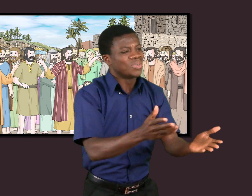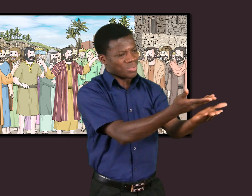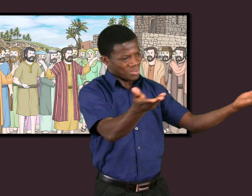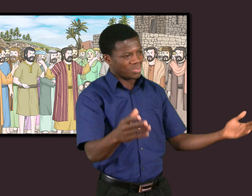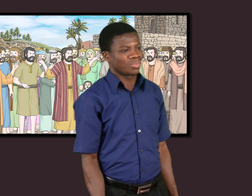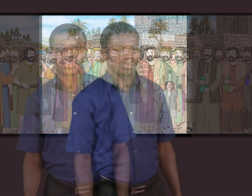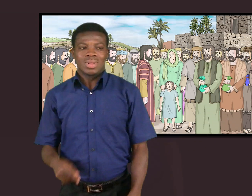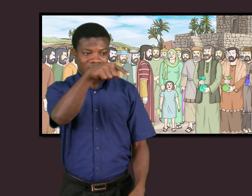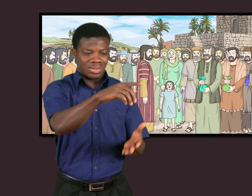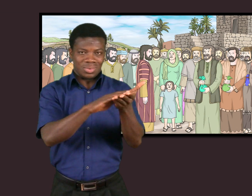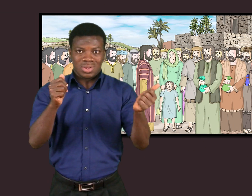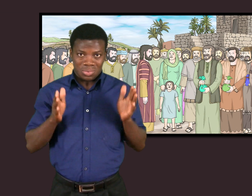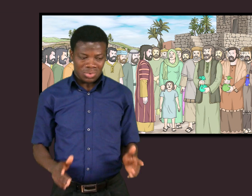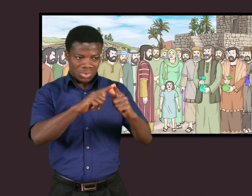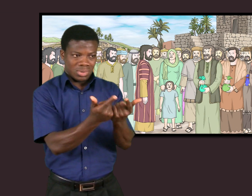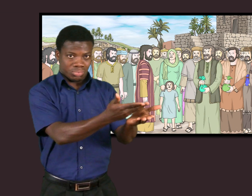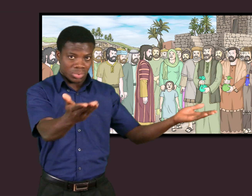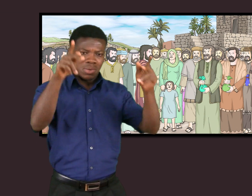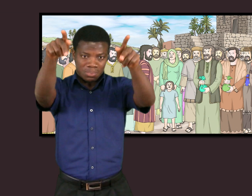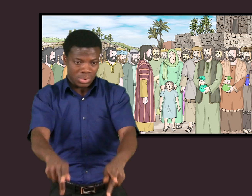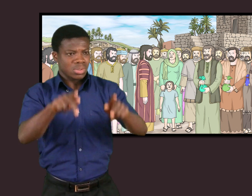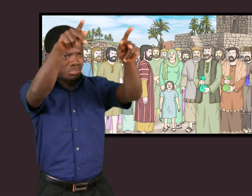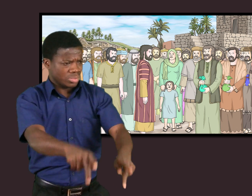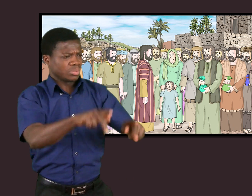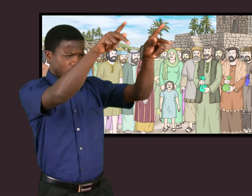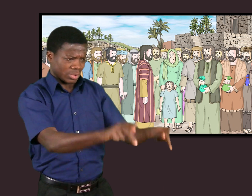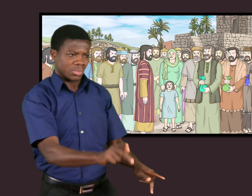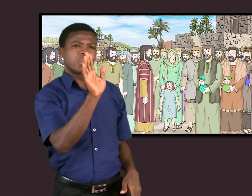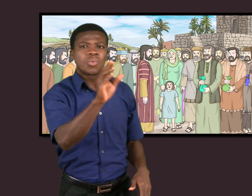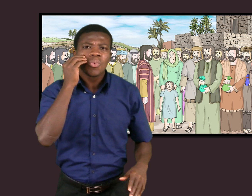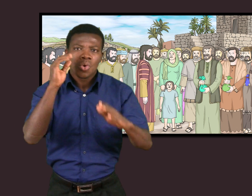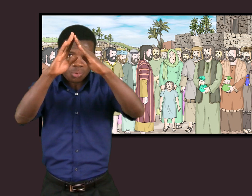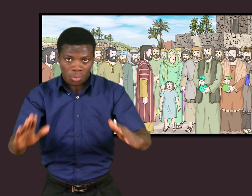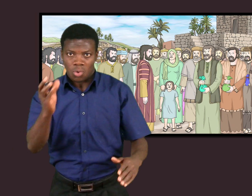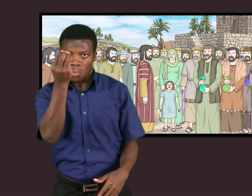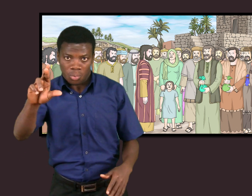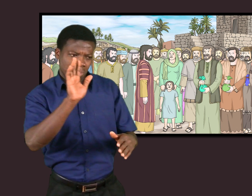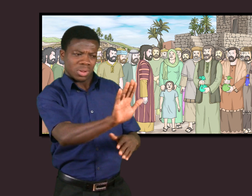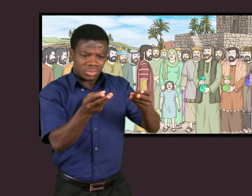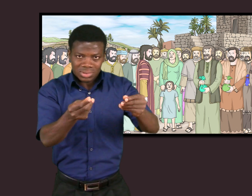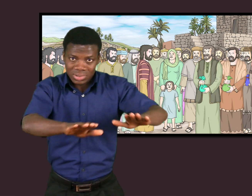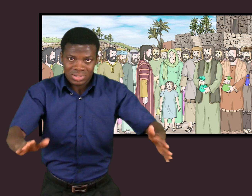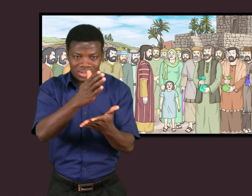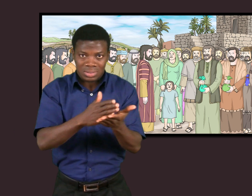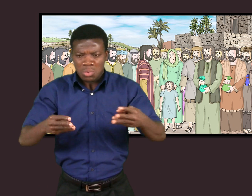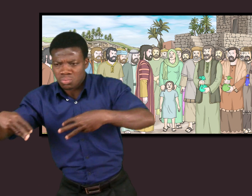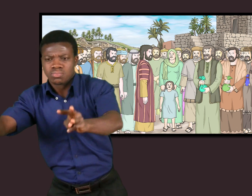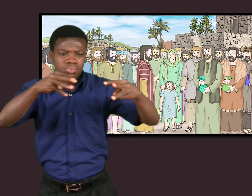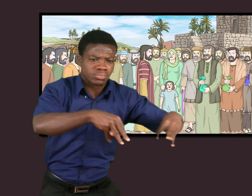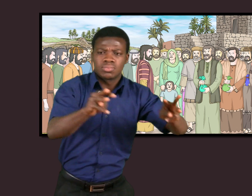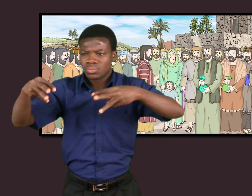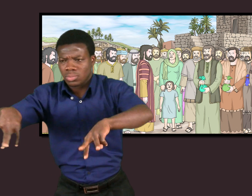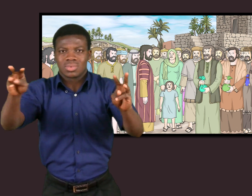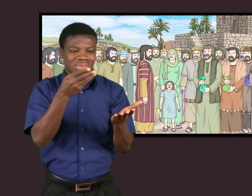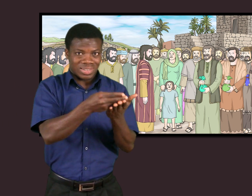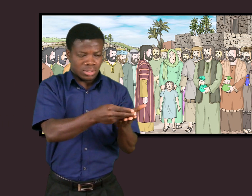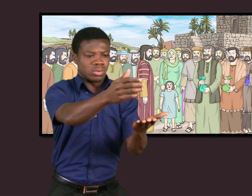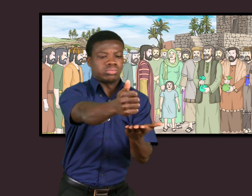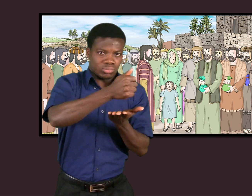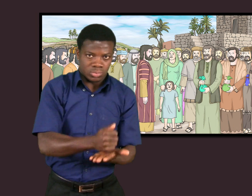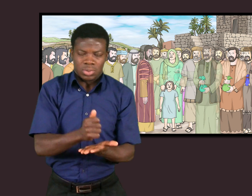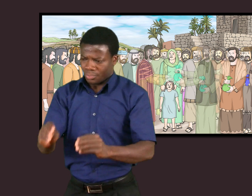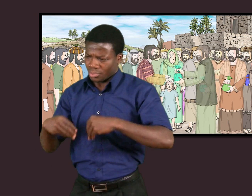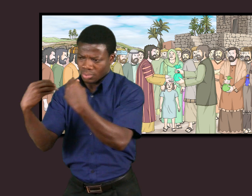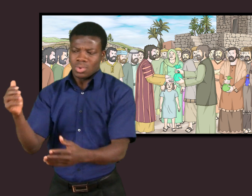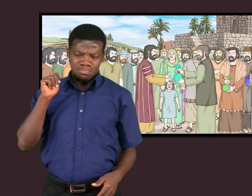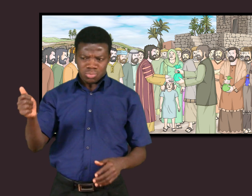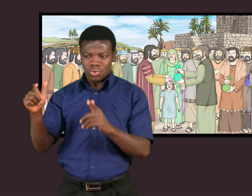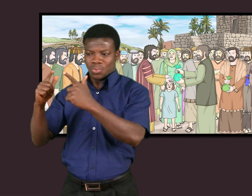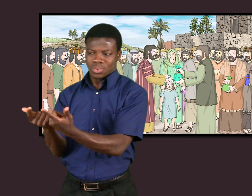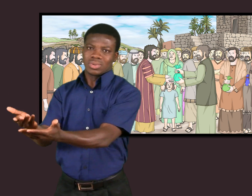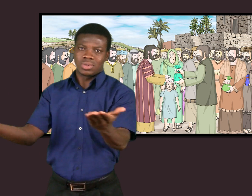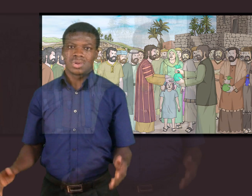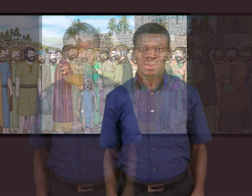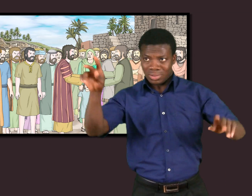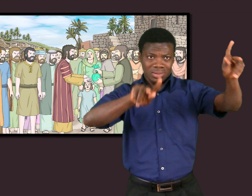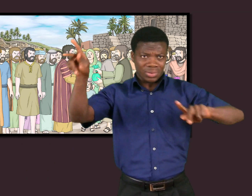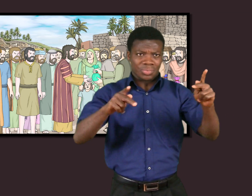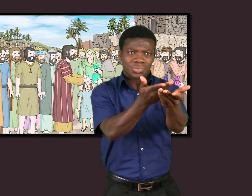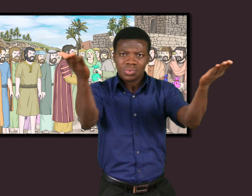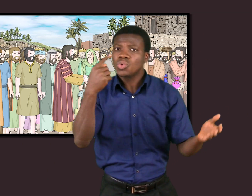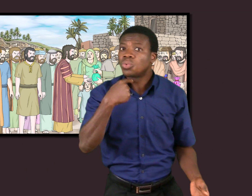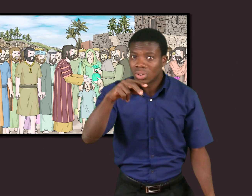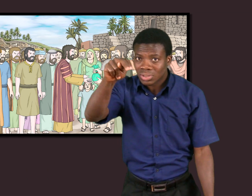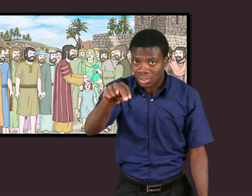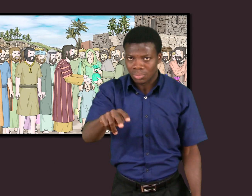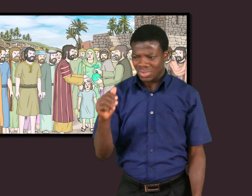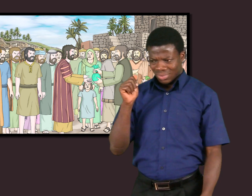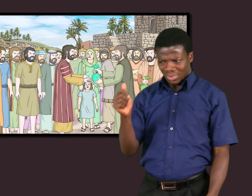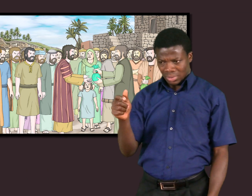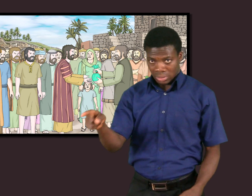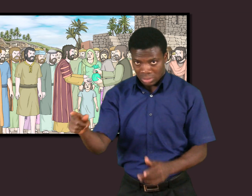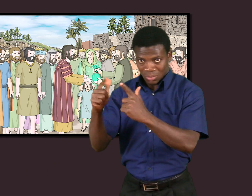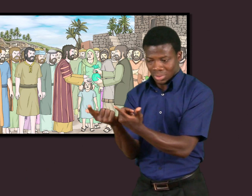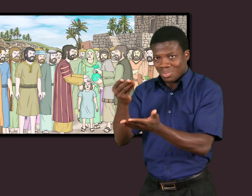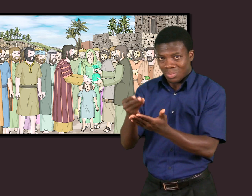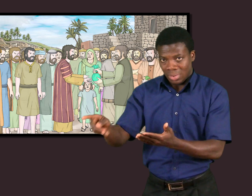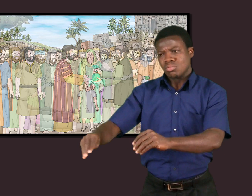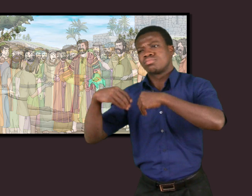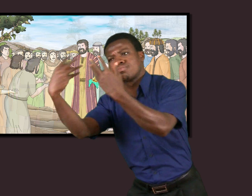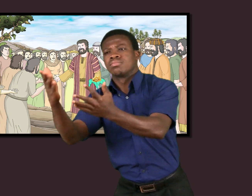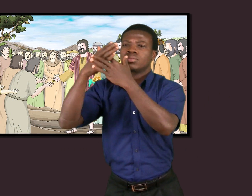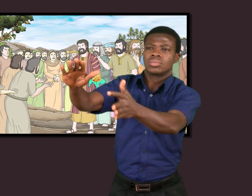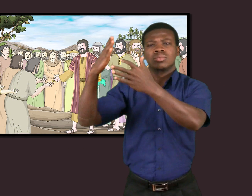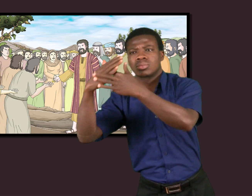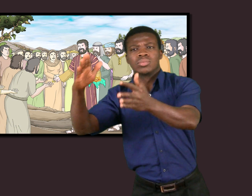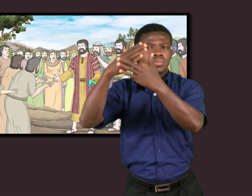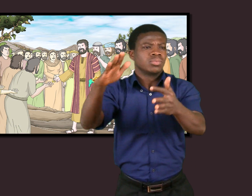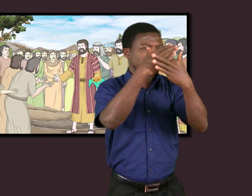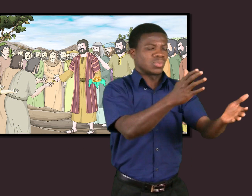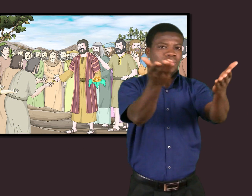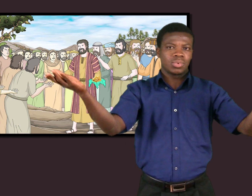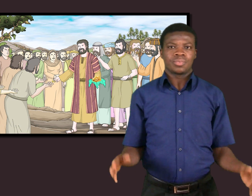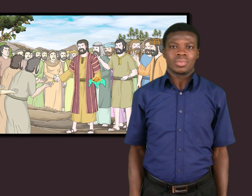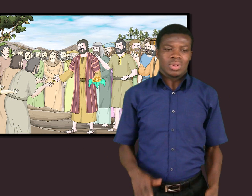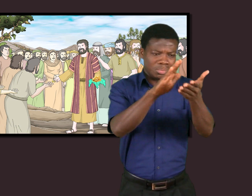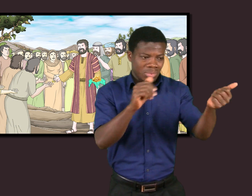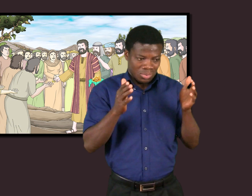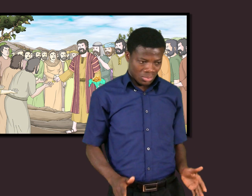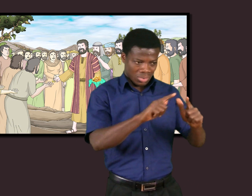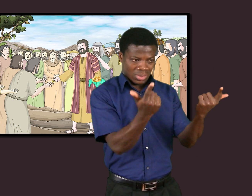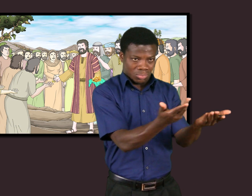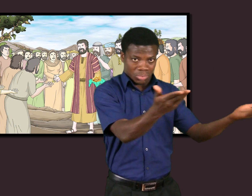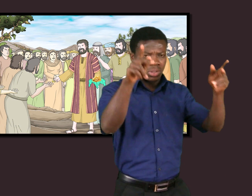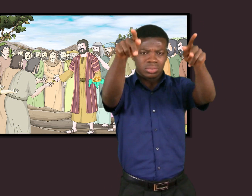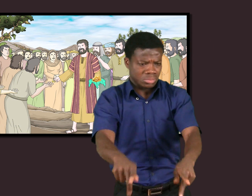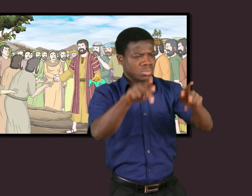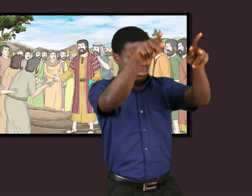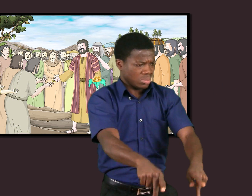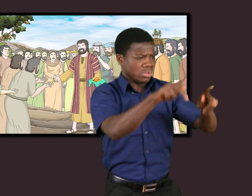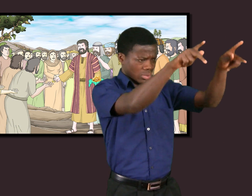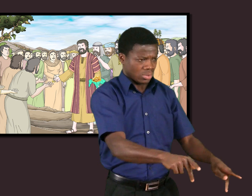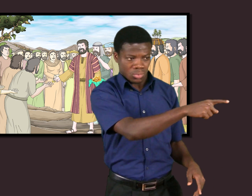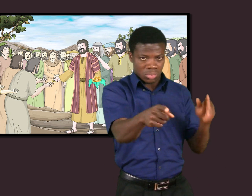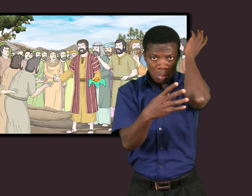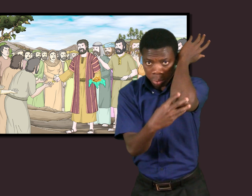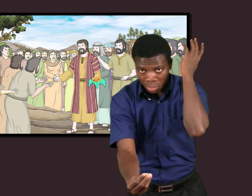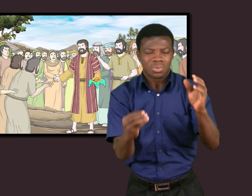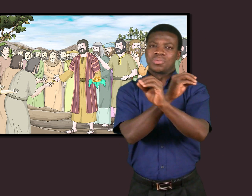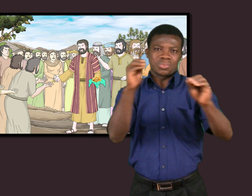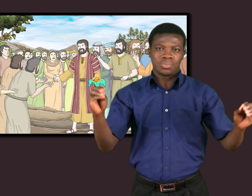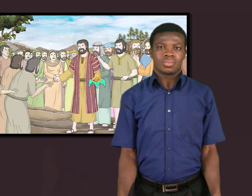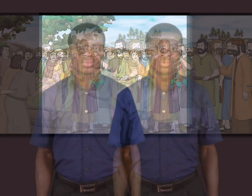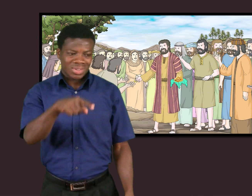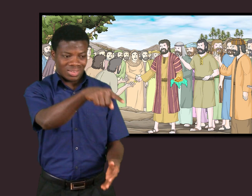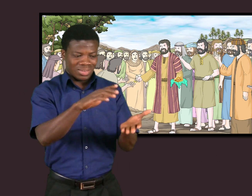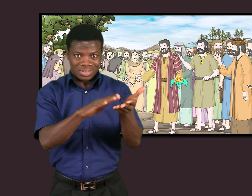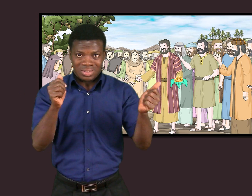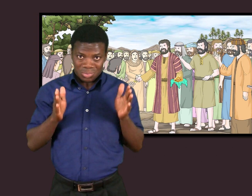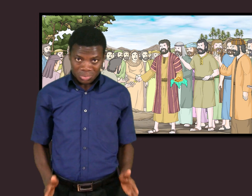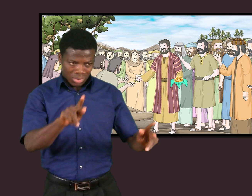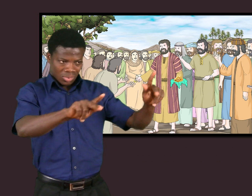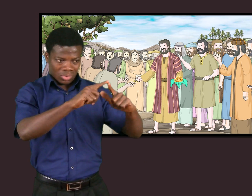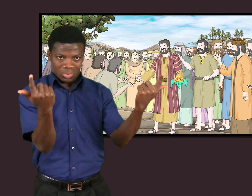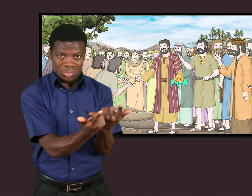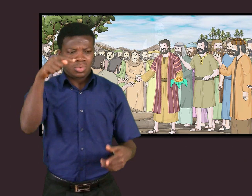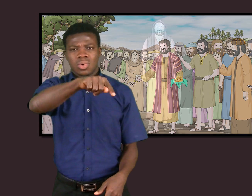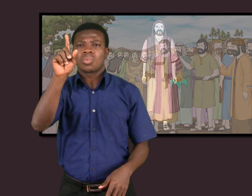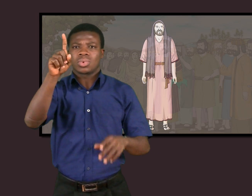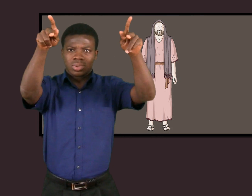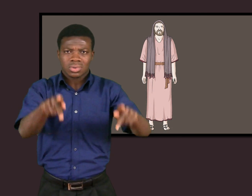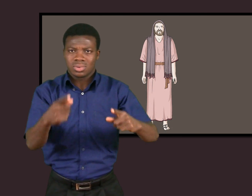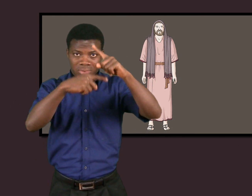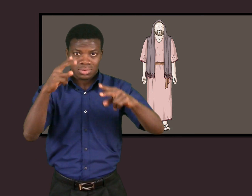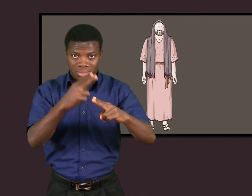There were no needy ones among them, because those who owned lands or houses would sell their property, bring the proceeds from the sales, and lay them at the apostles’ feet for distribution to anyone as he had need.